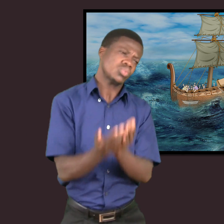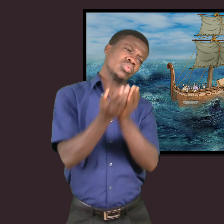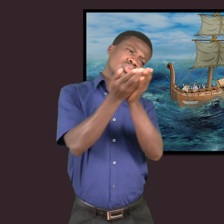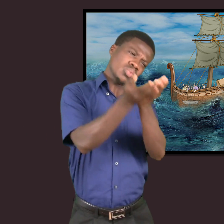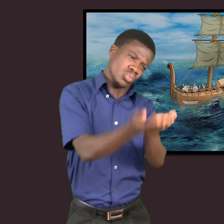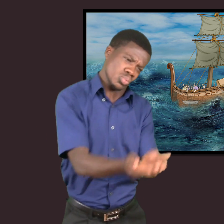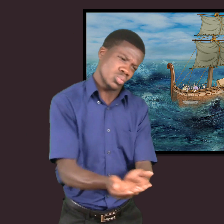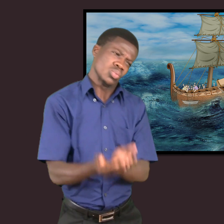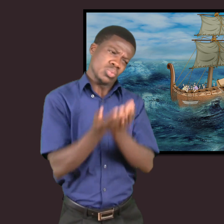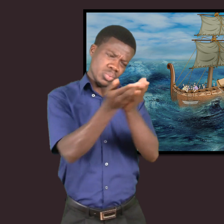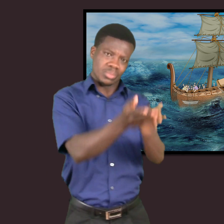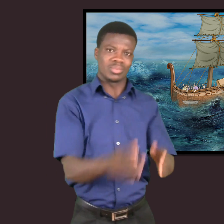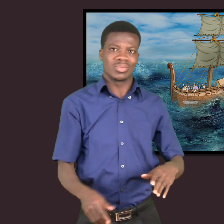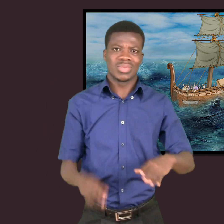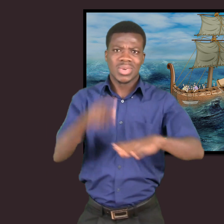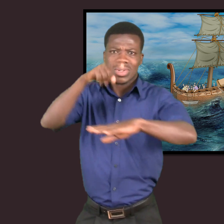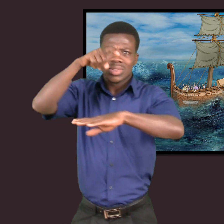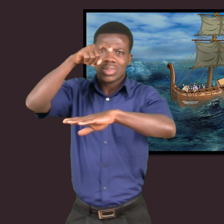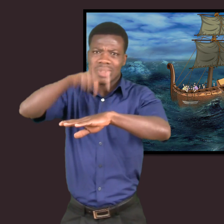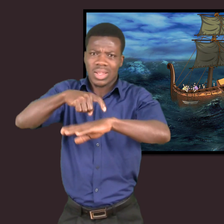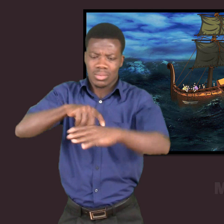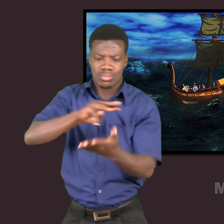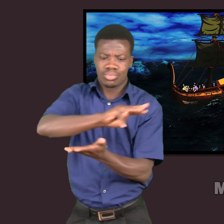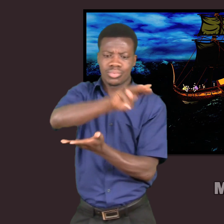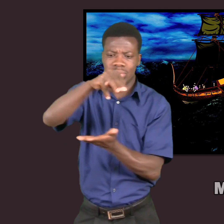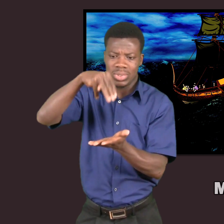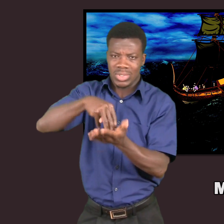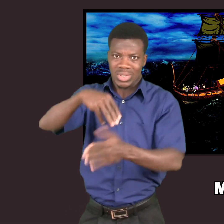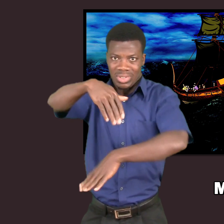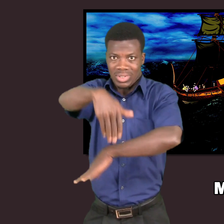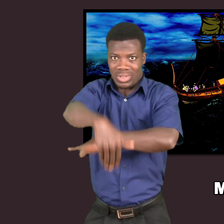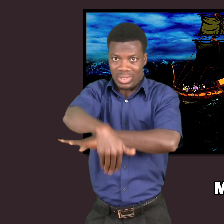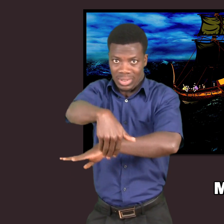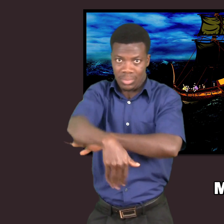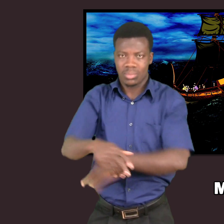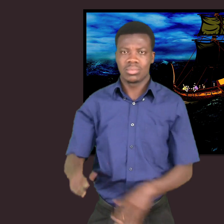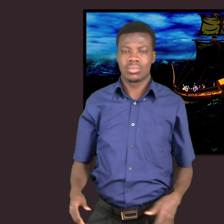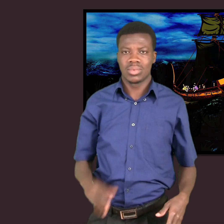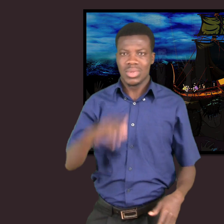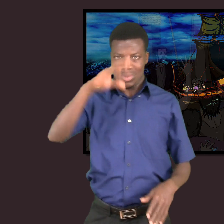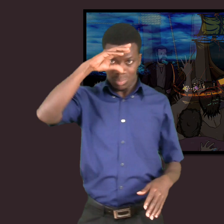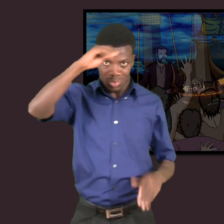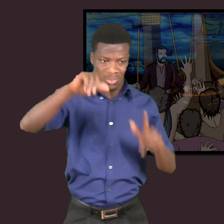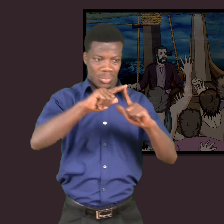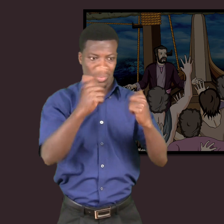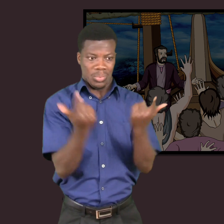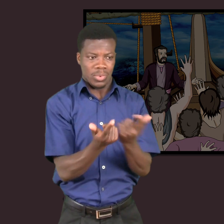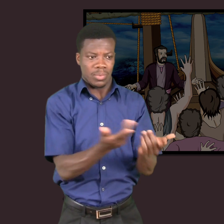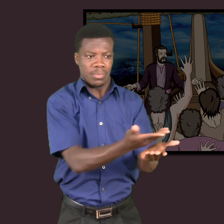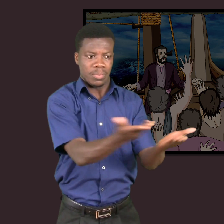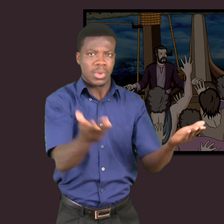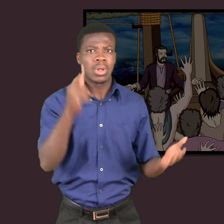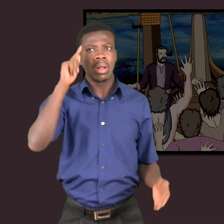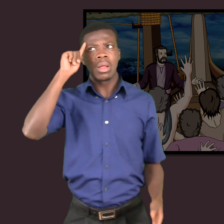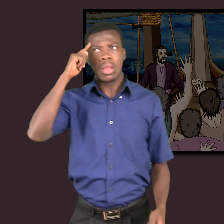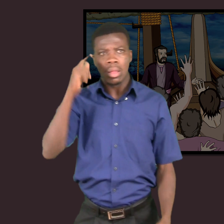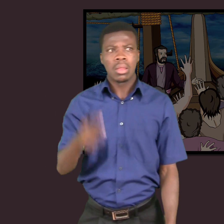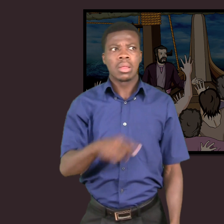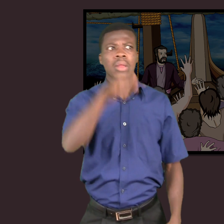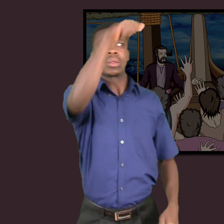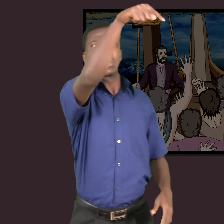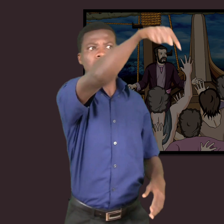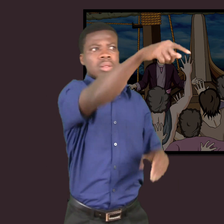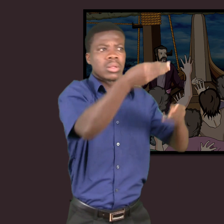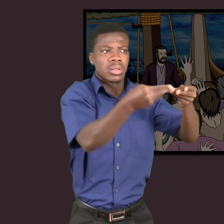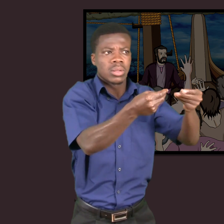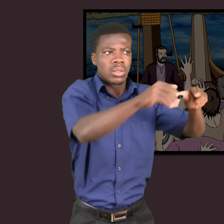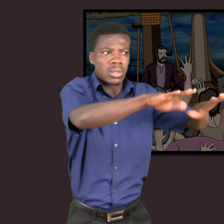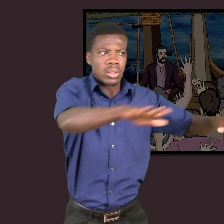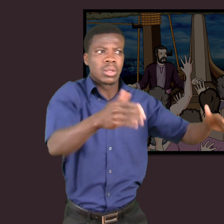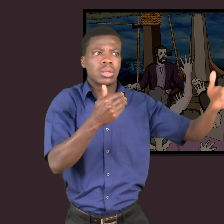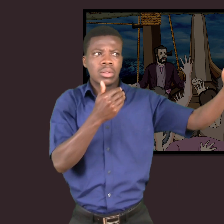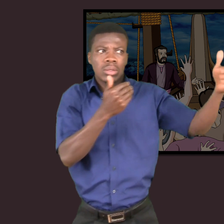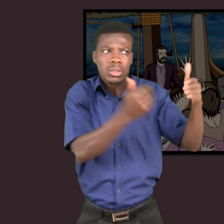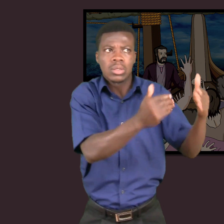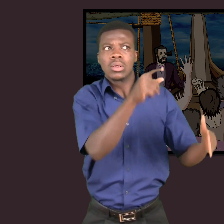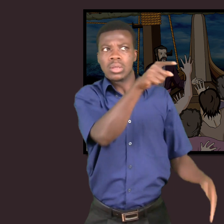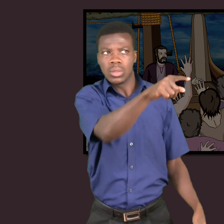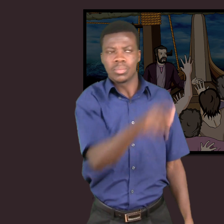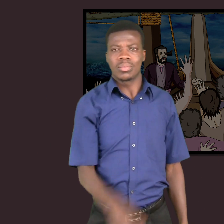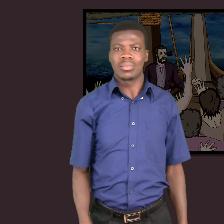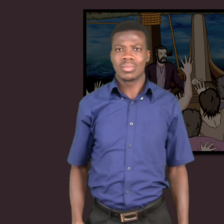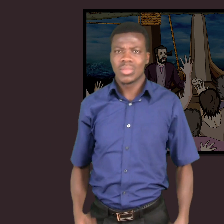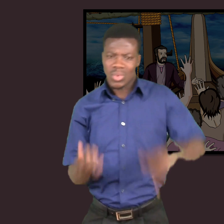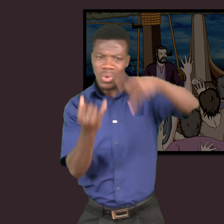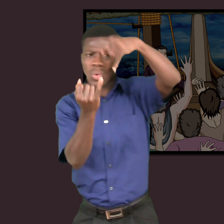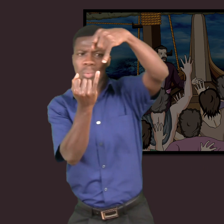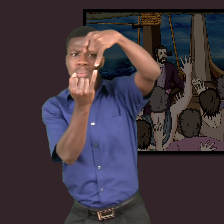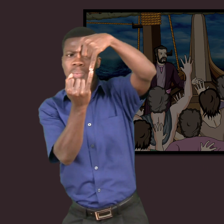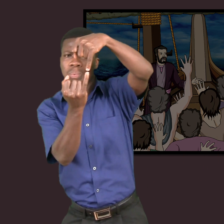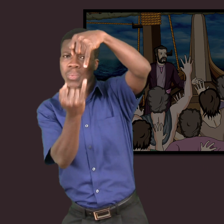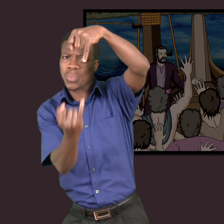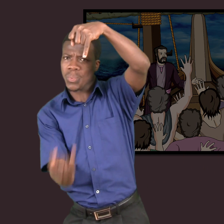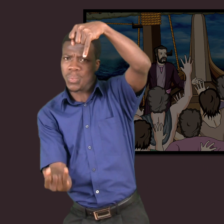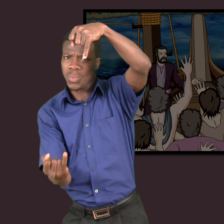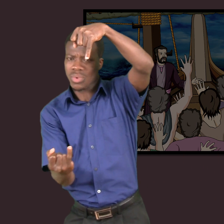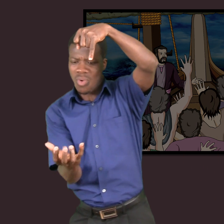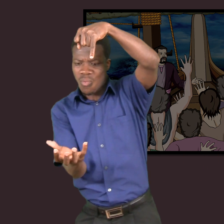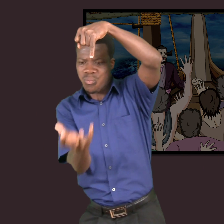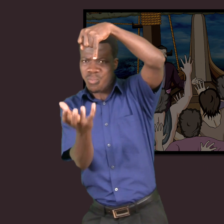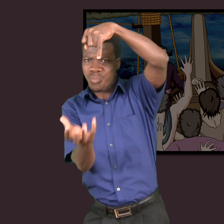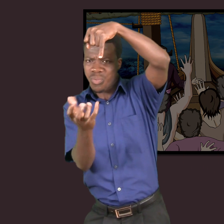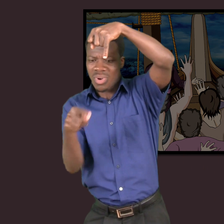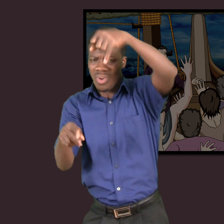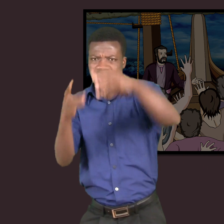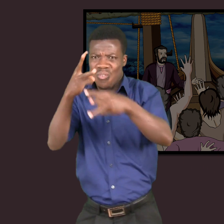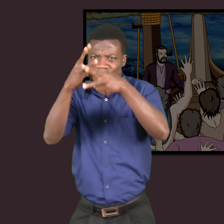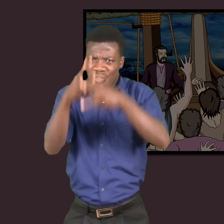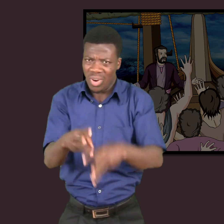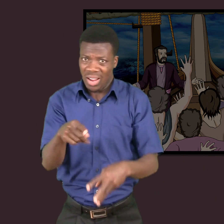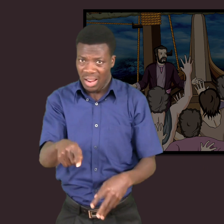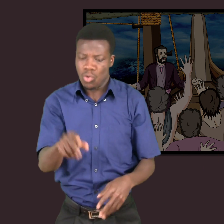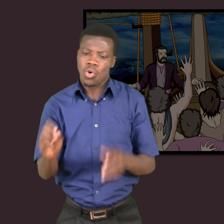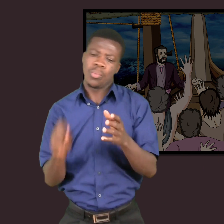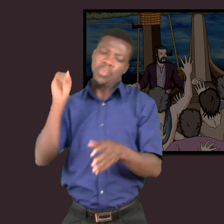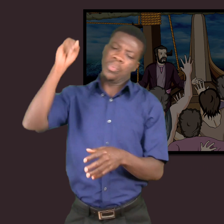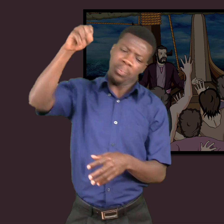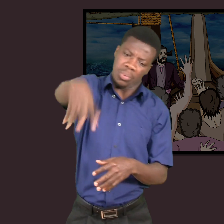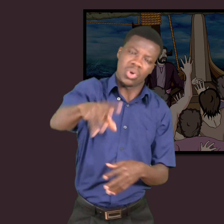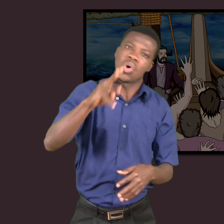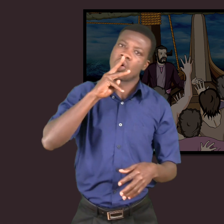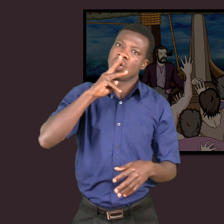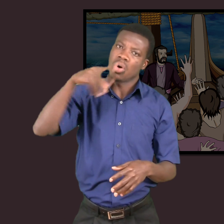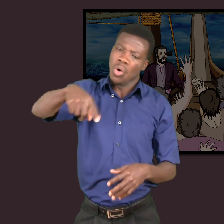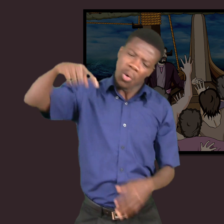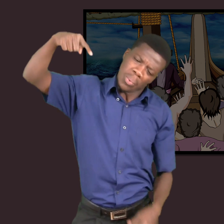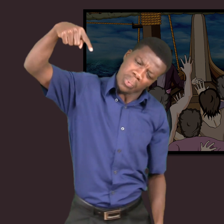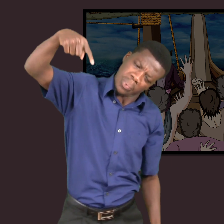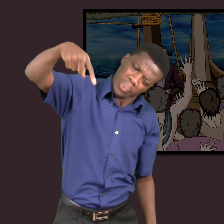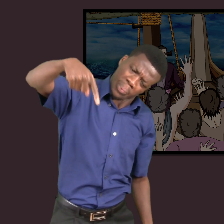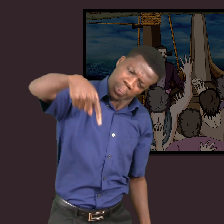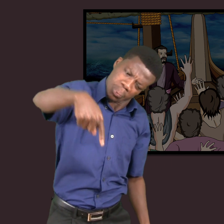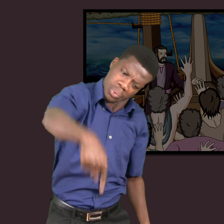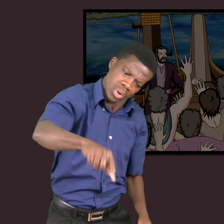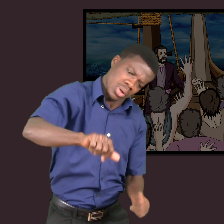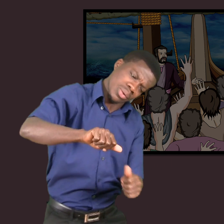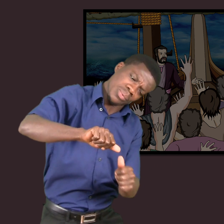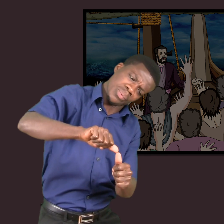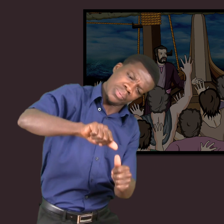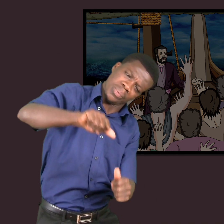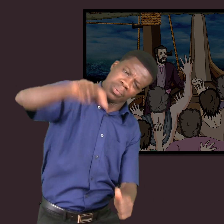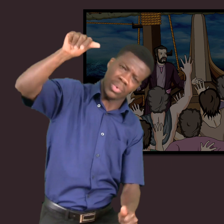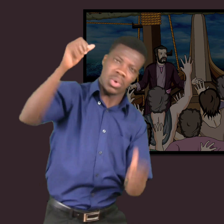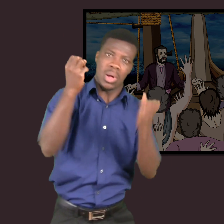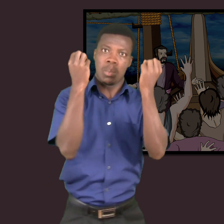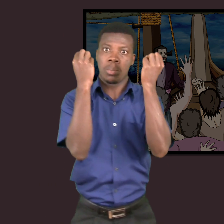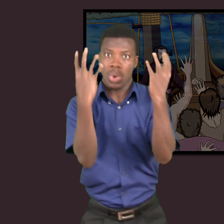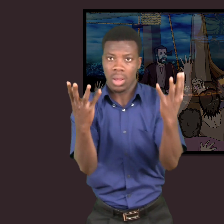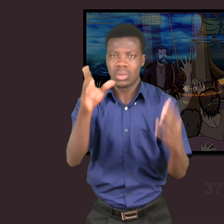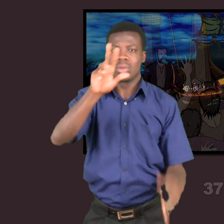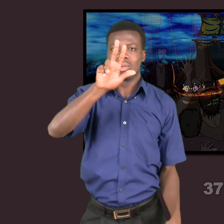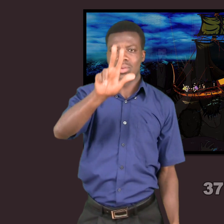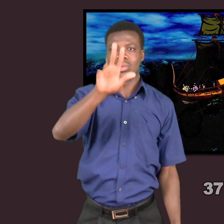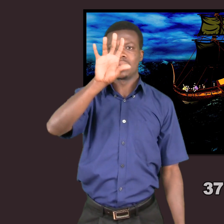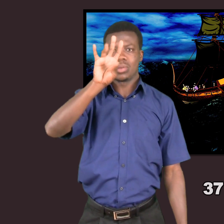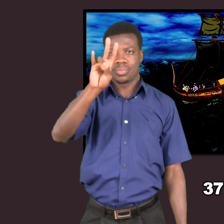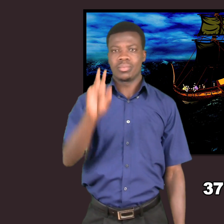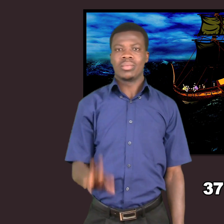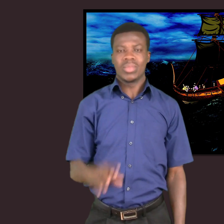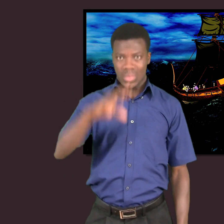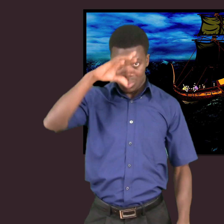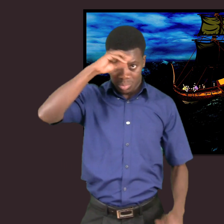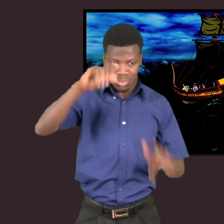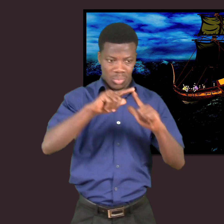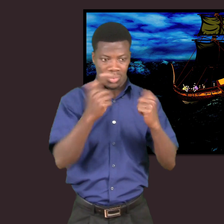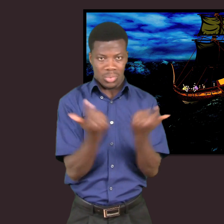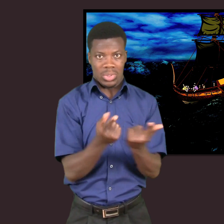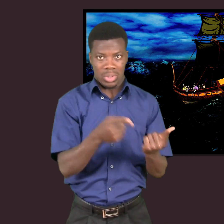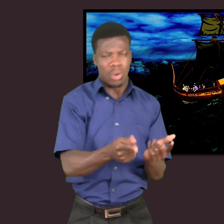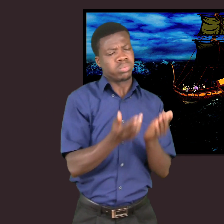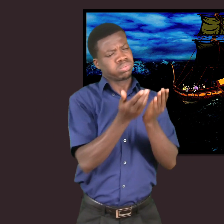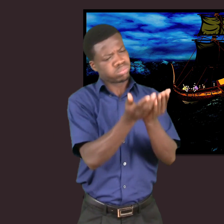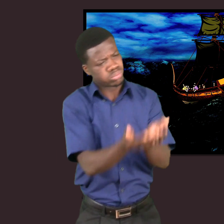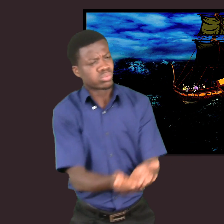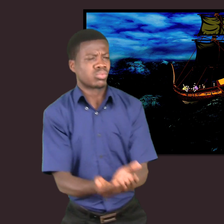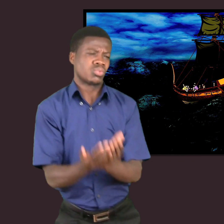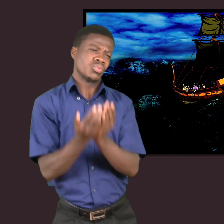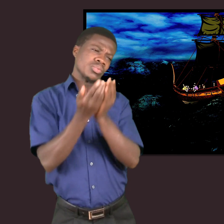About midnight the sailors sensed they were approaching land.